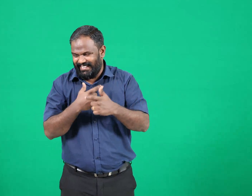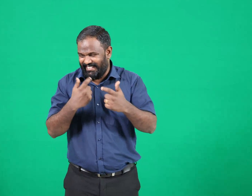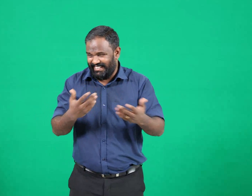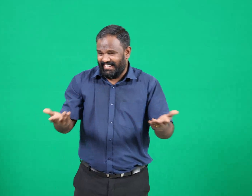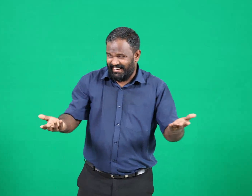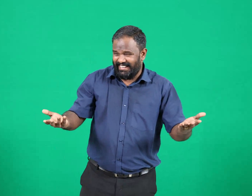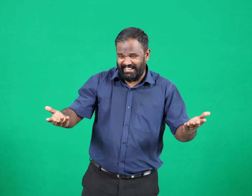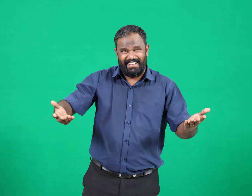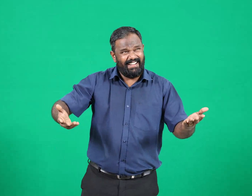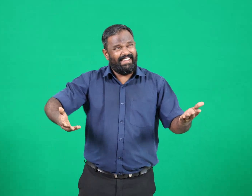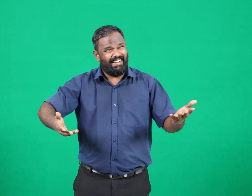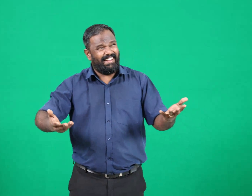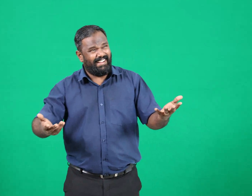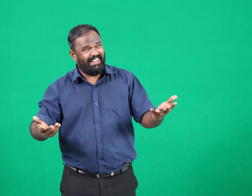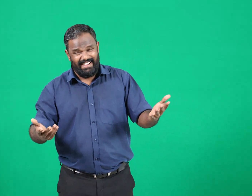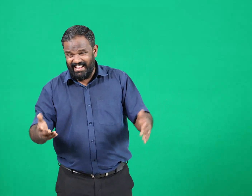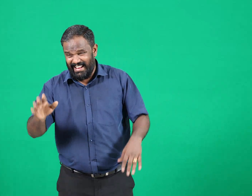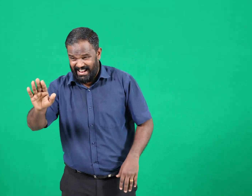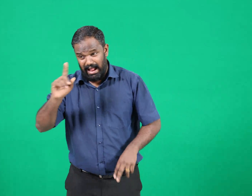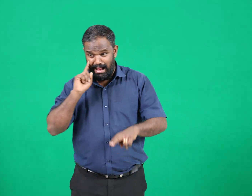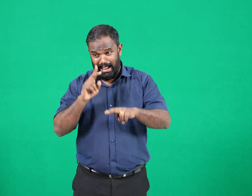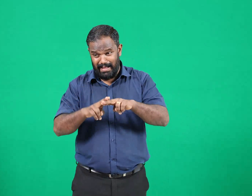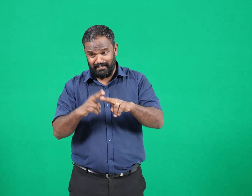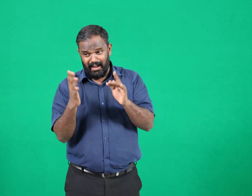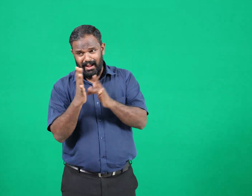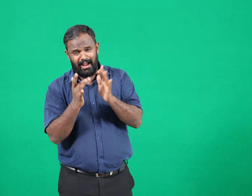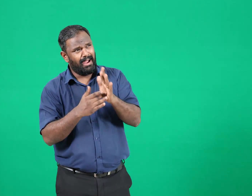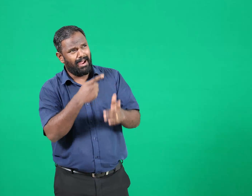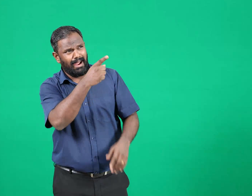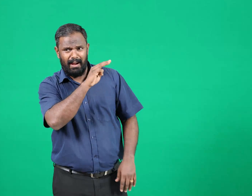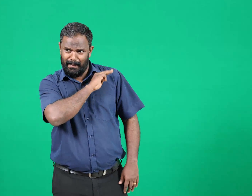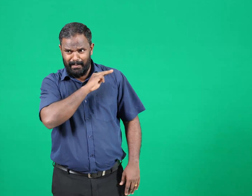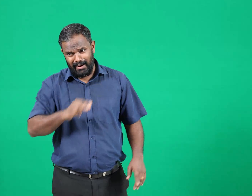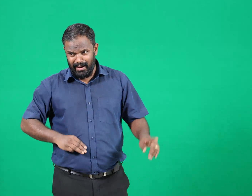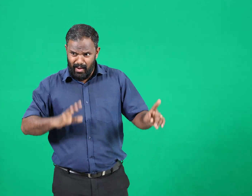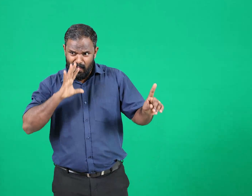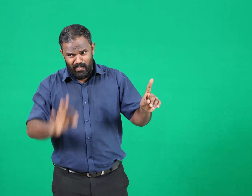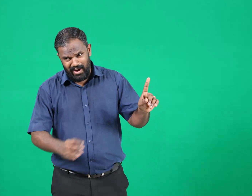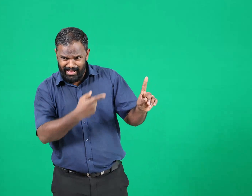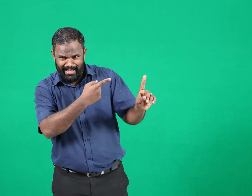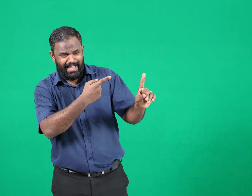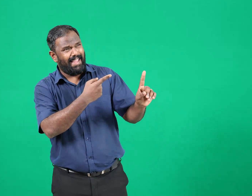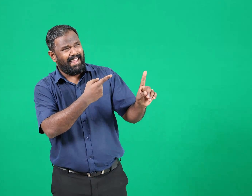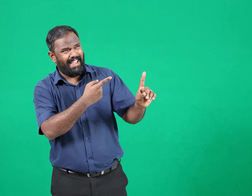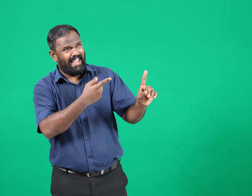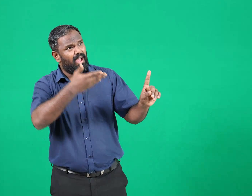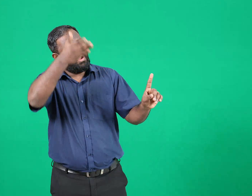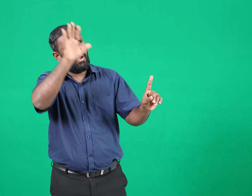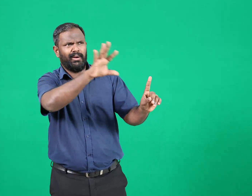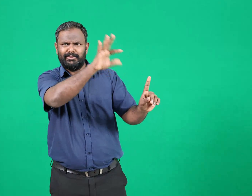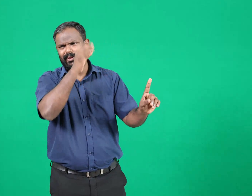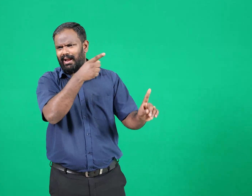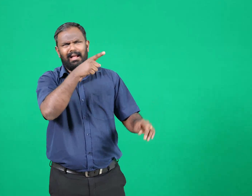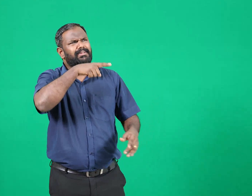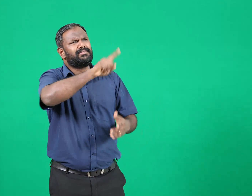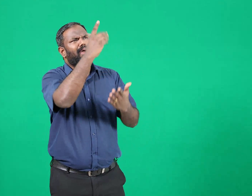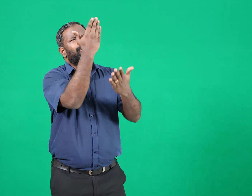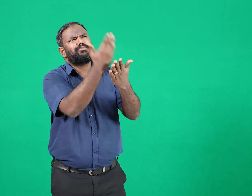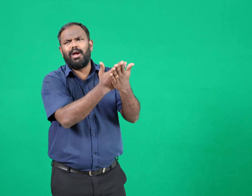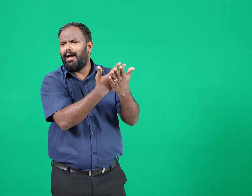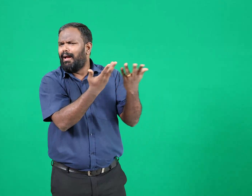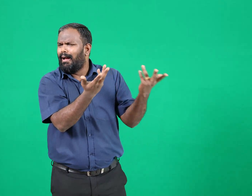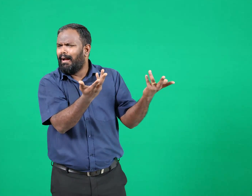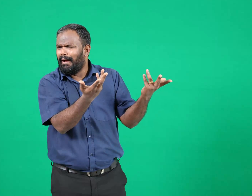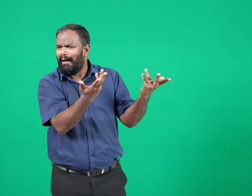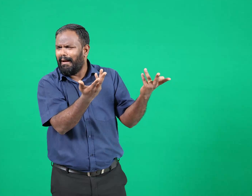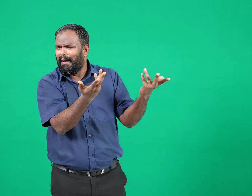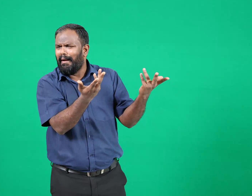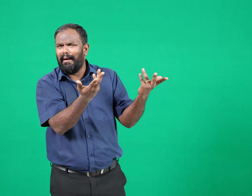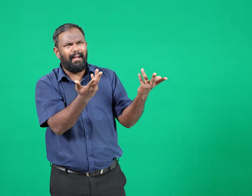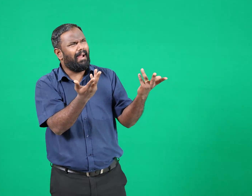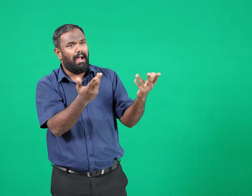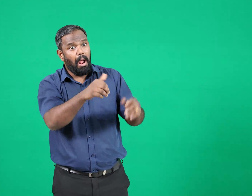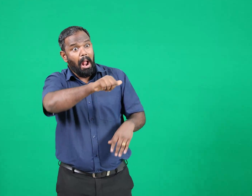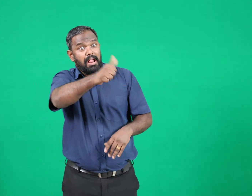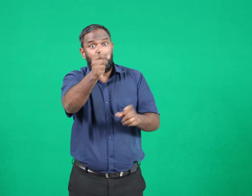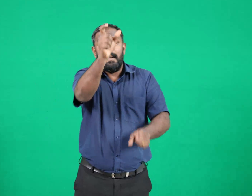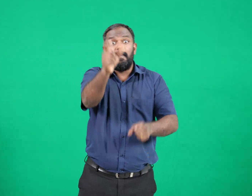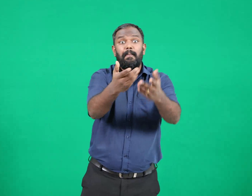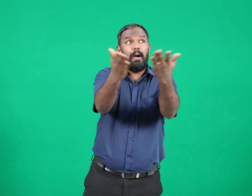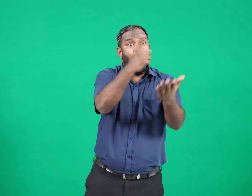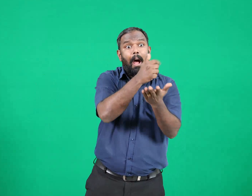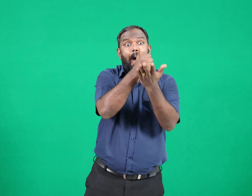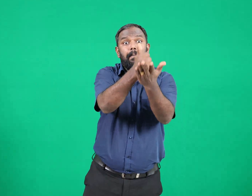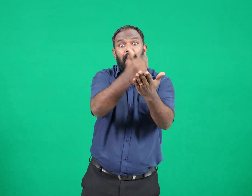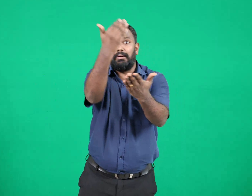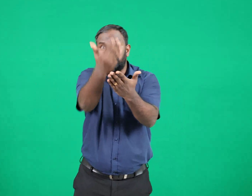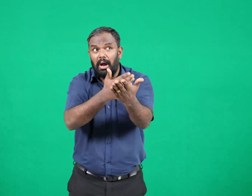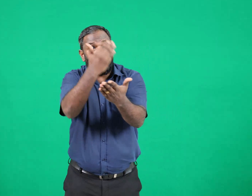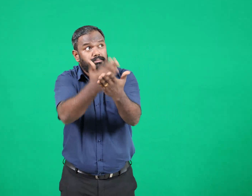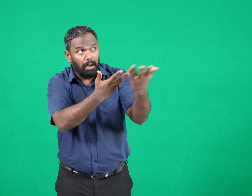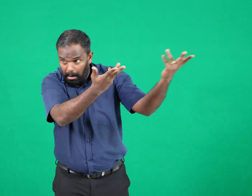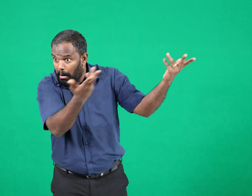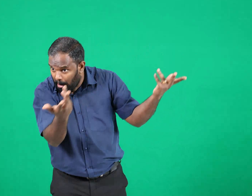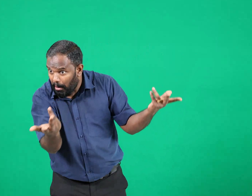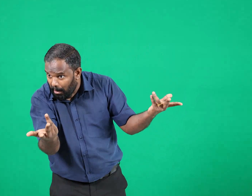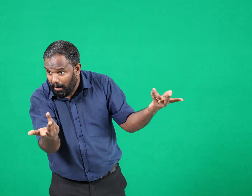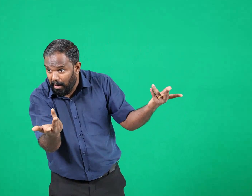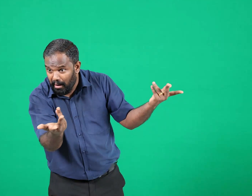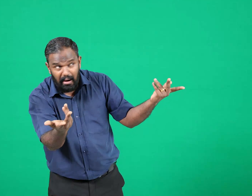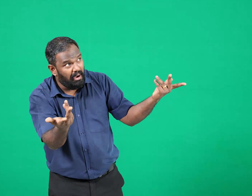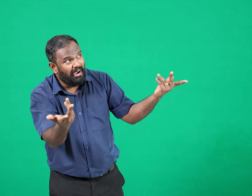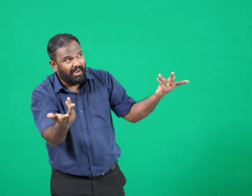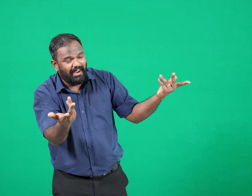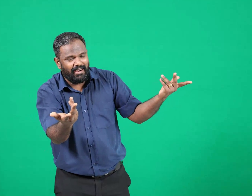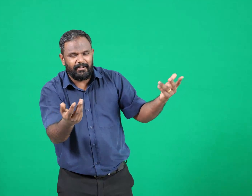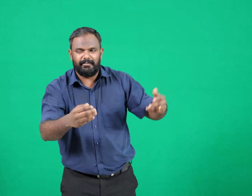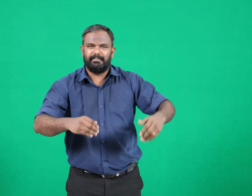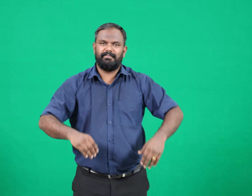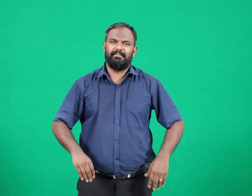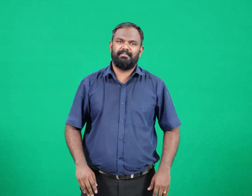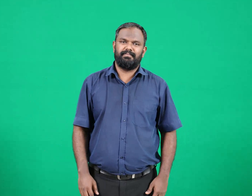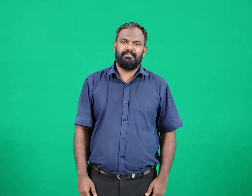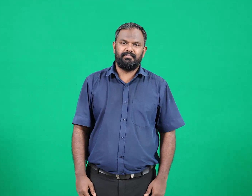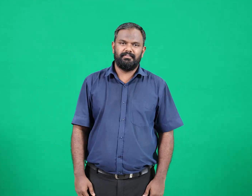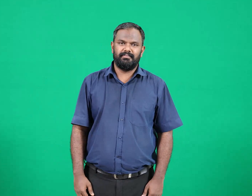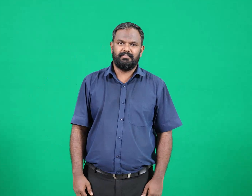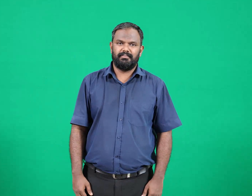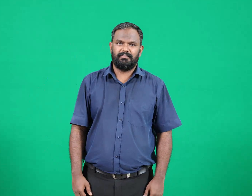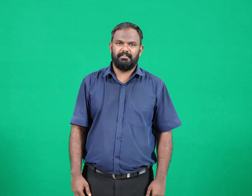let Him save Himself if He is the Christ of God, the Chosen One."